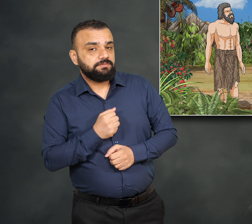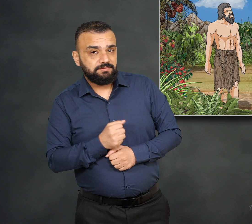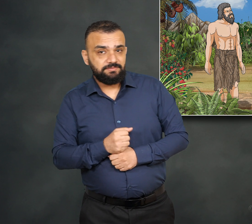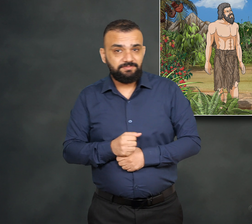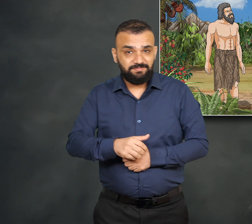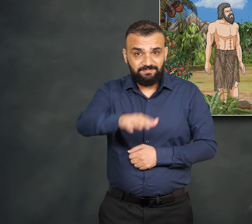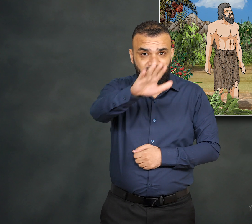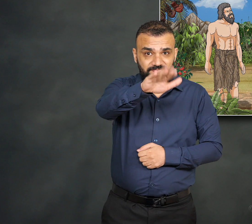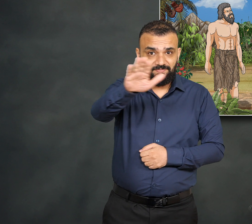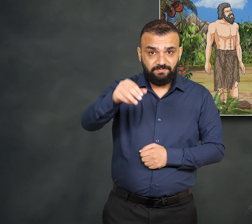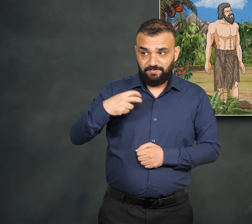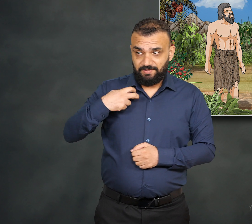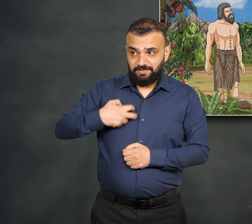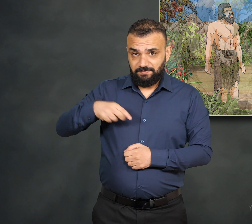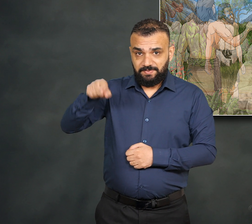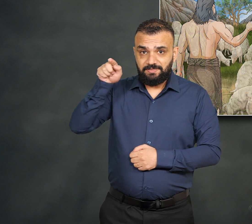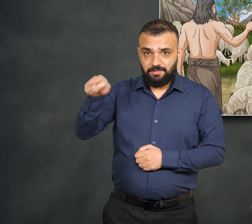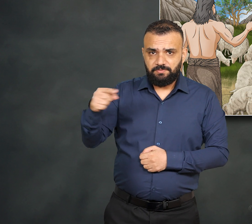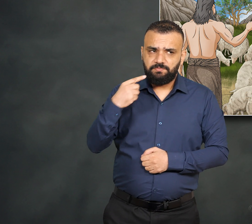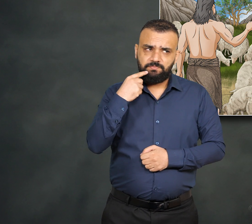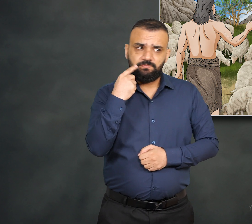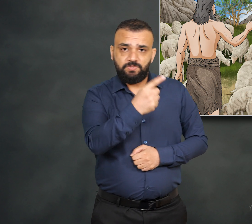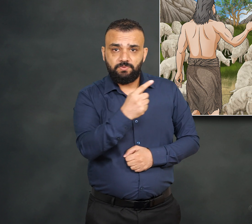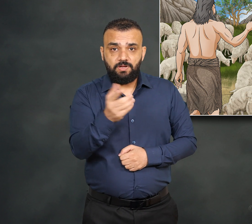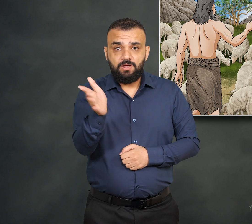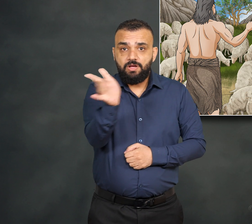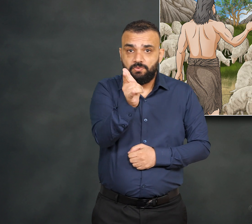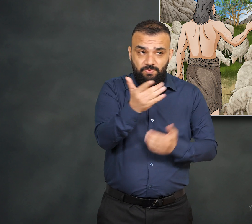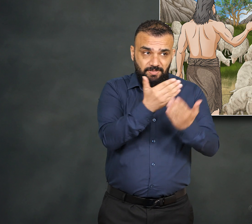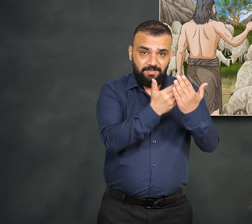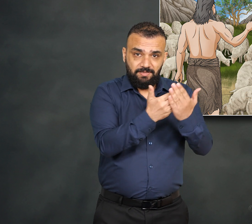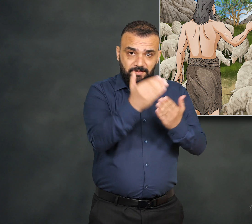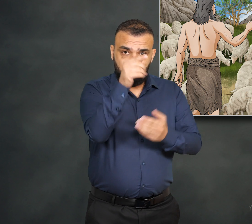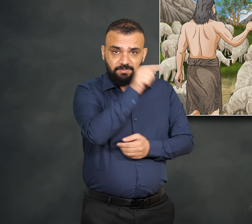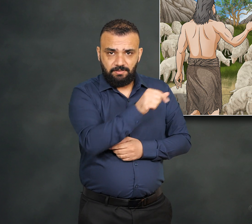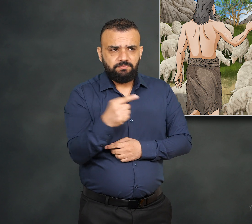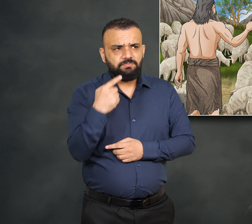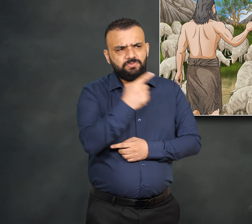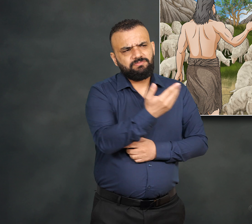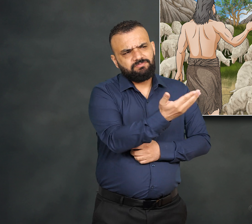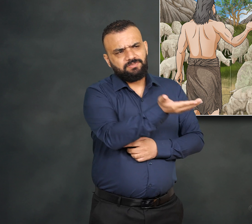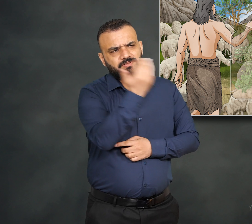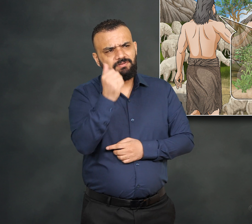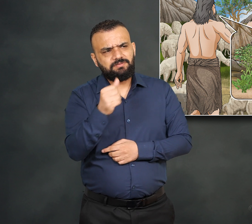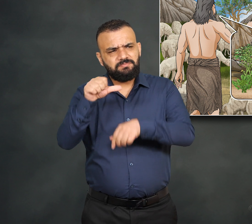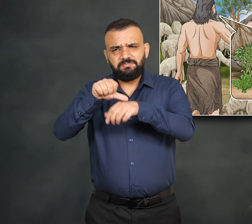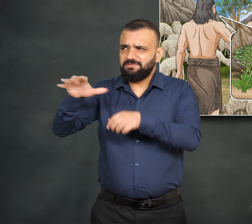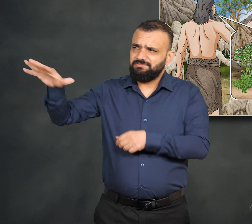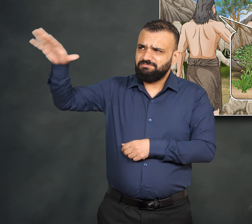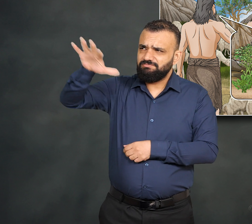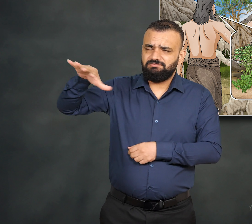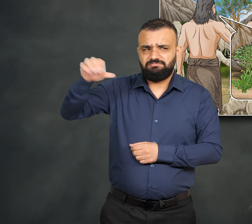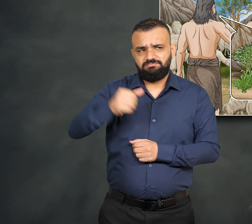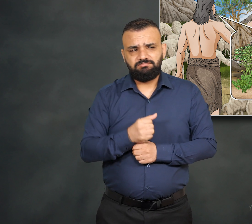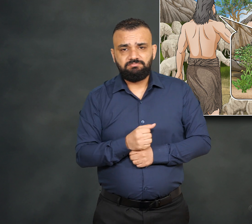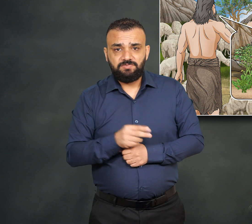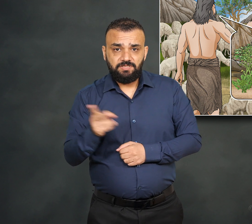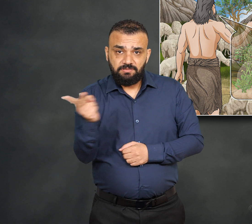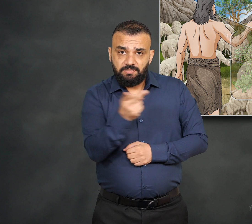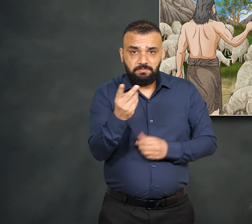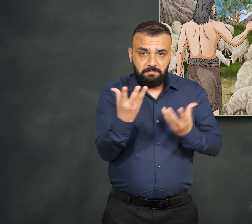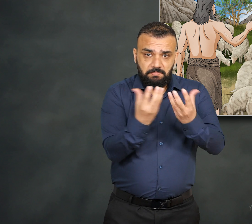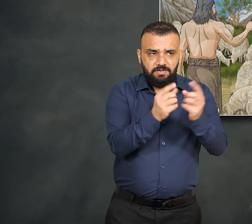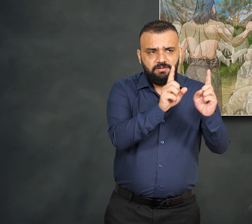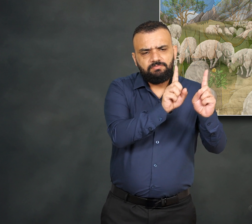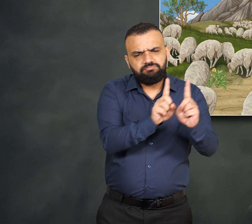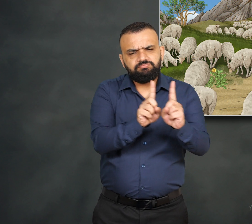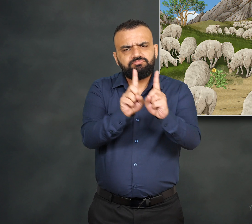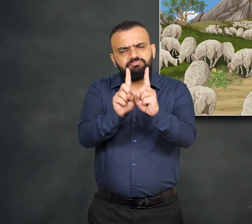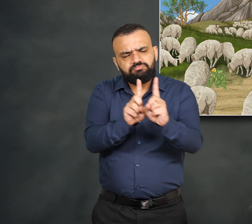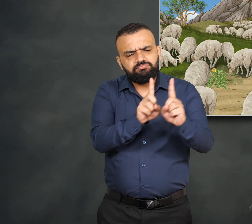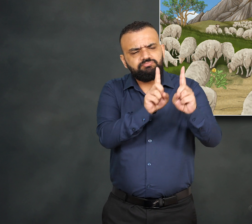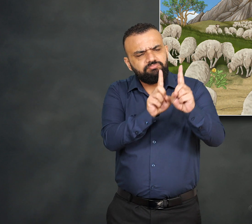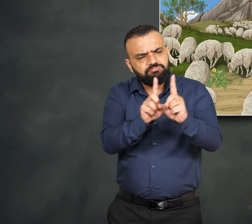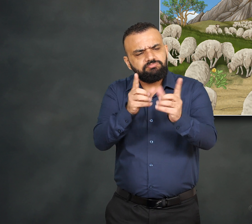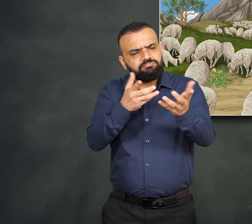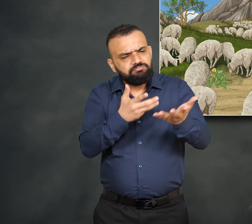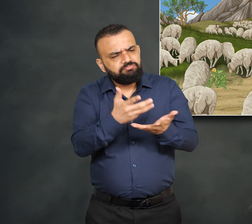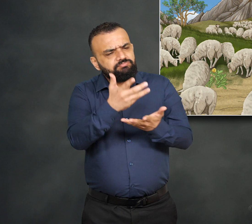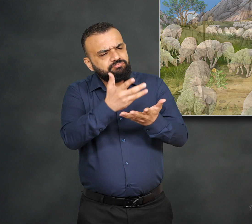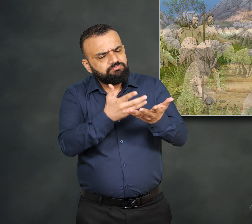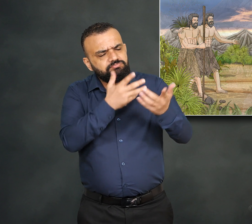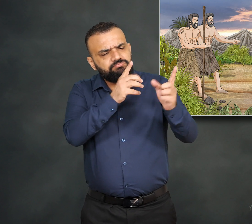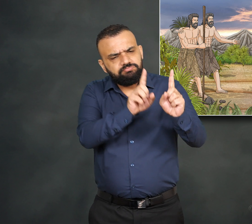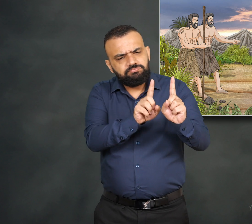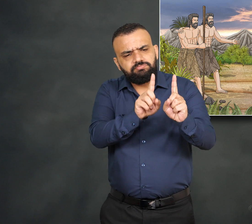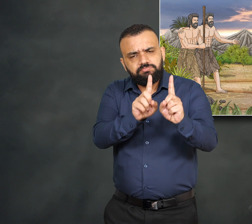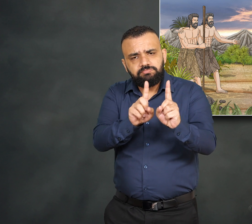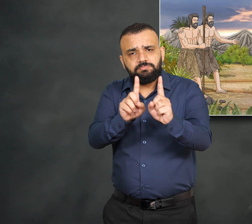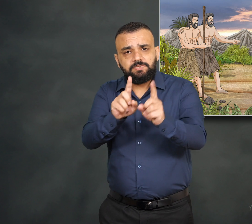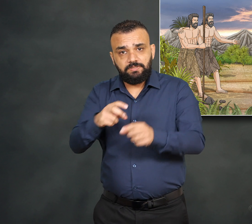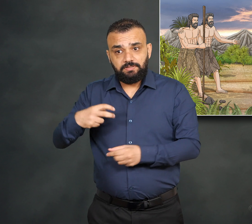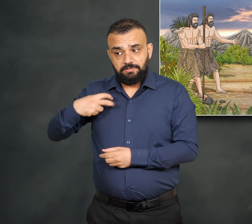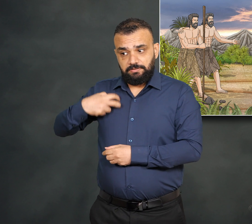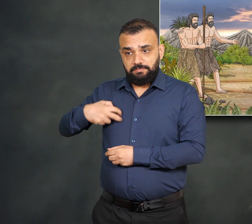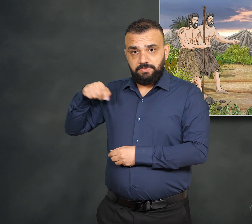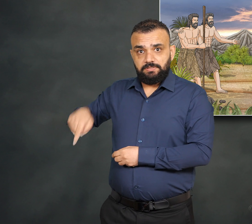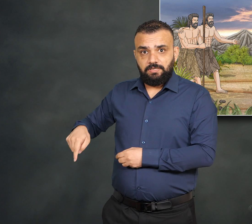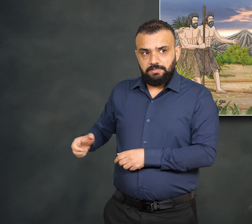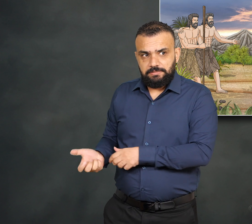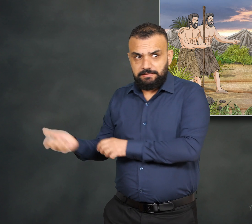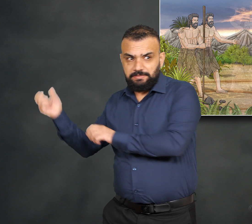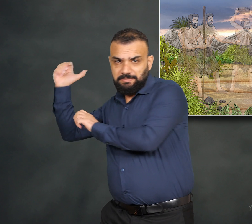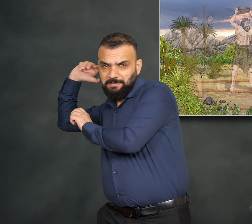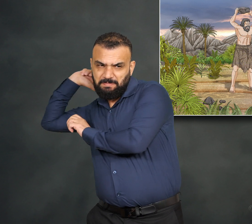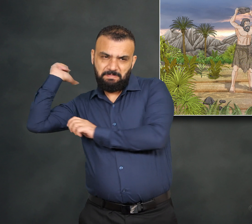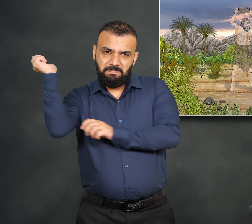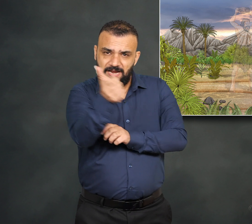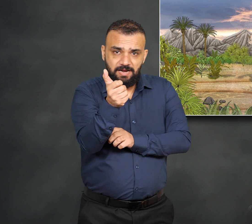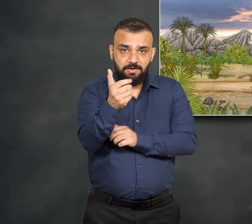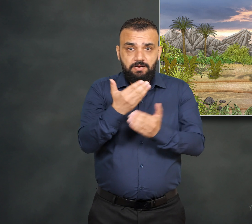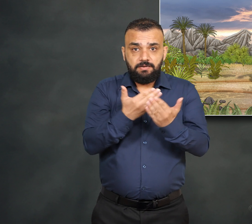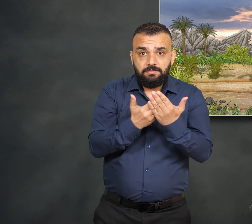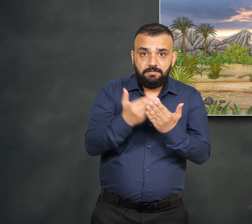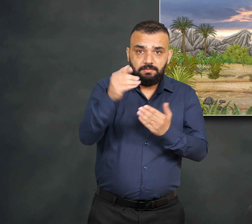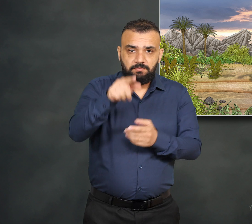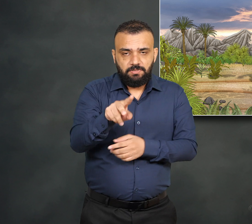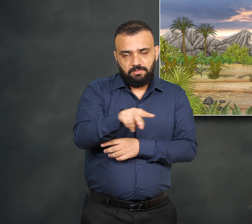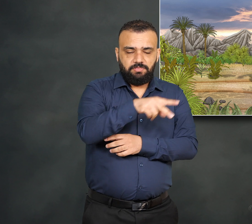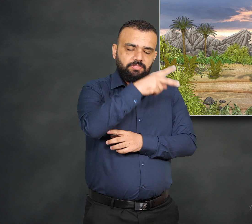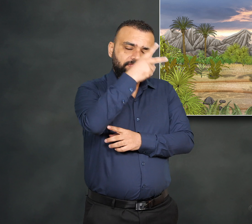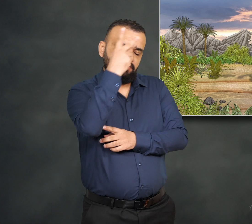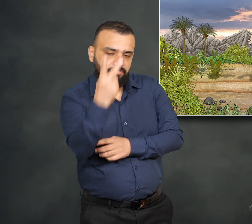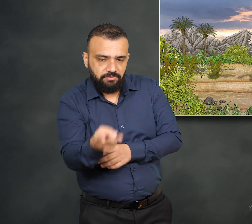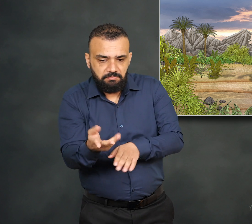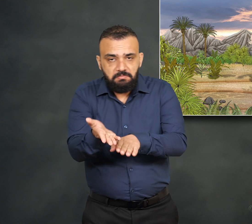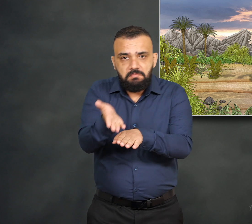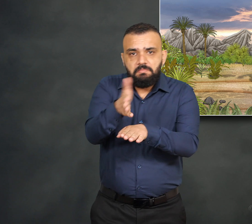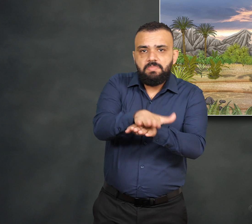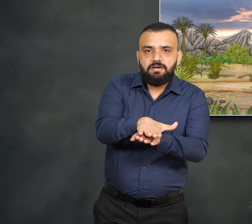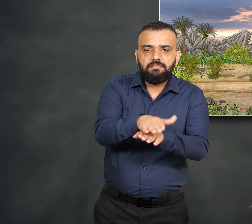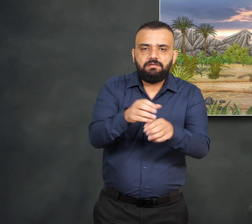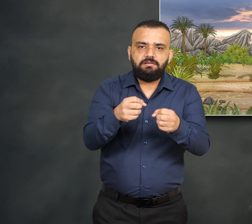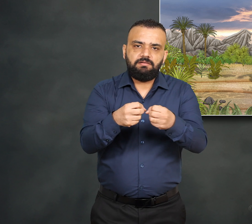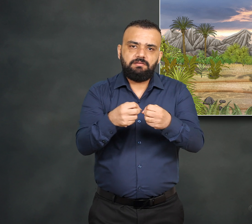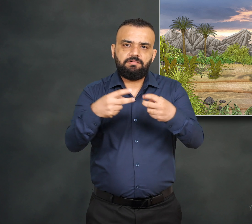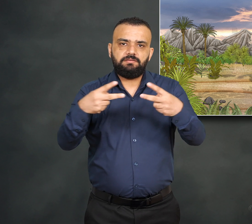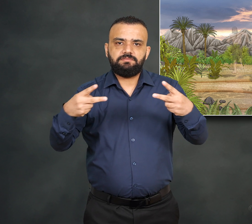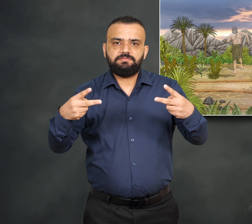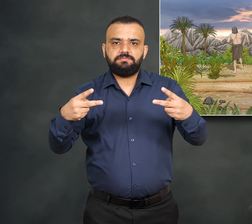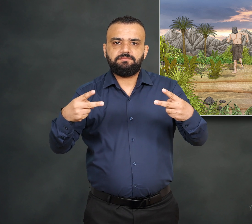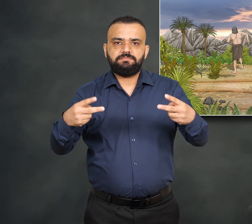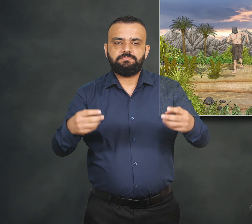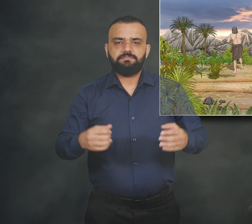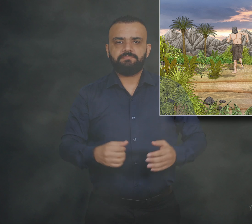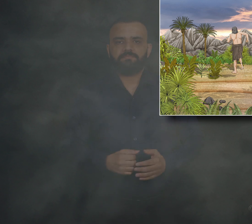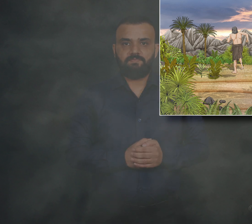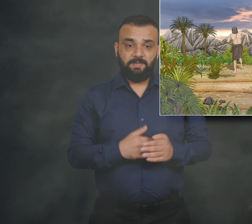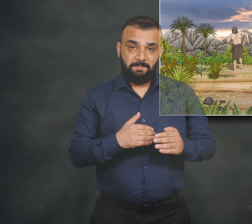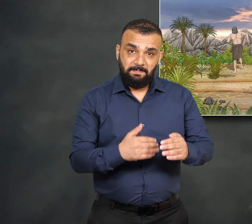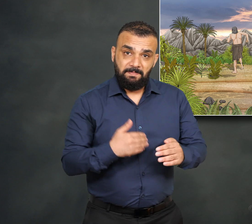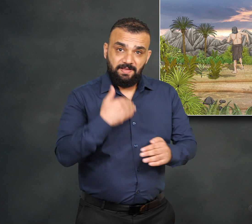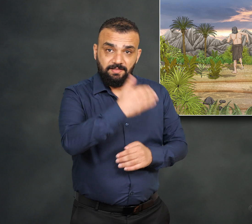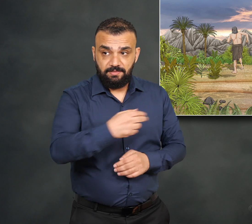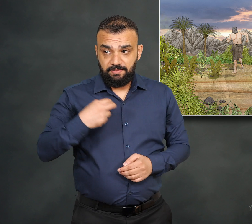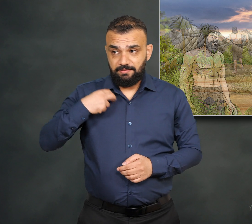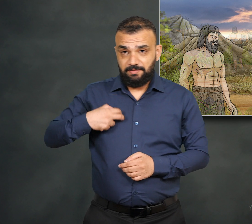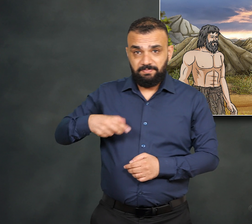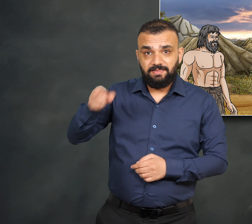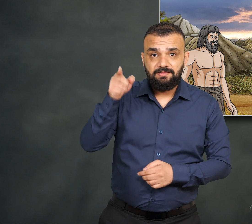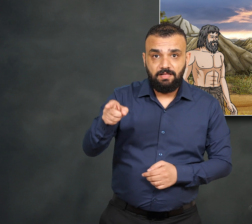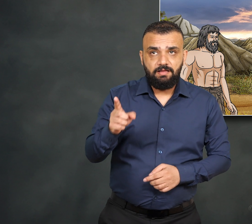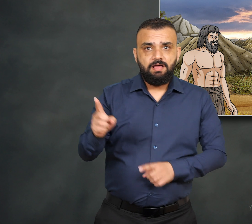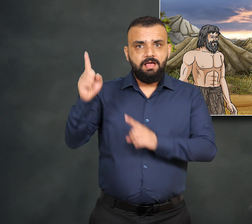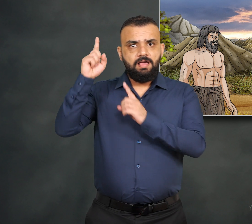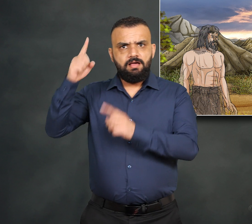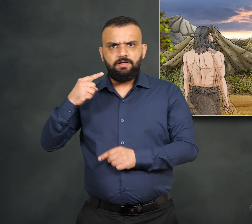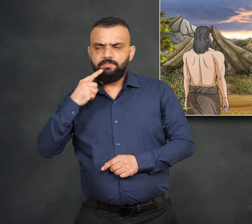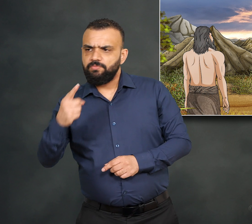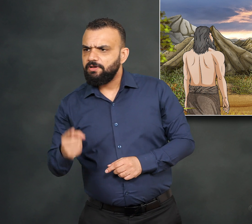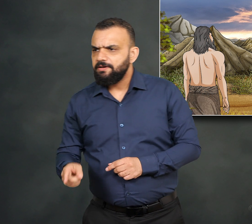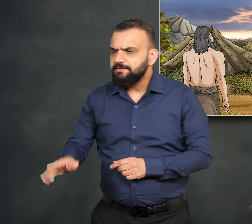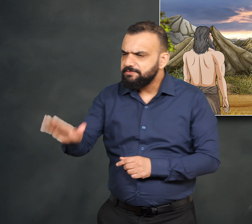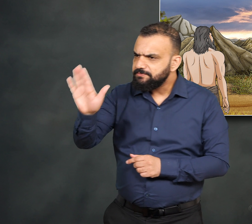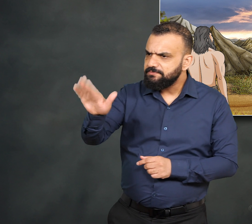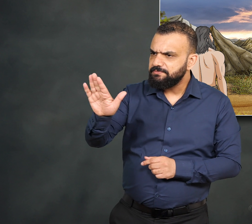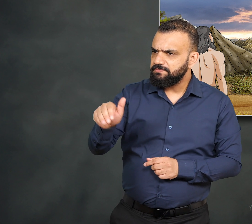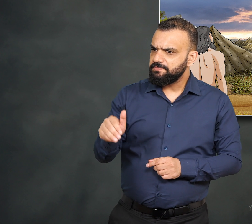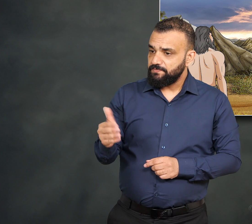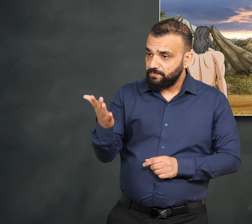Then Cain said to his brother Abel, “Let us go out to the field.” And while they were in the field, Cain rose up against his brother Abel and killed him.